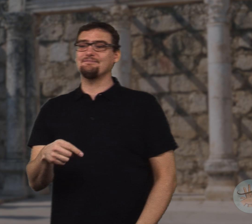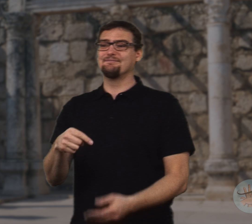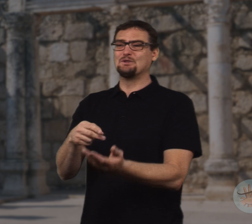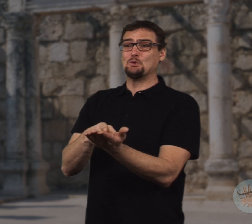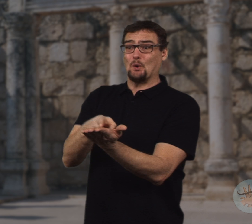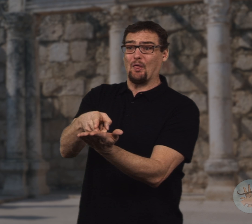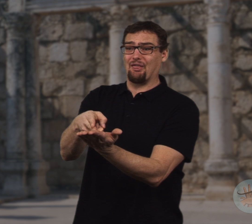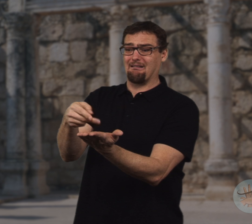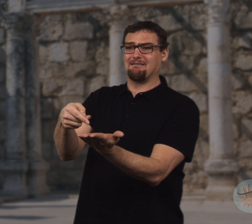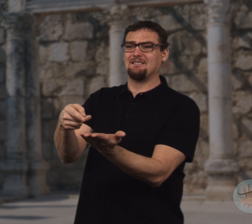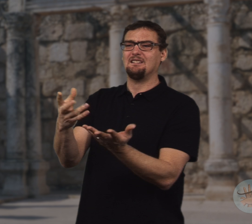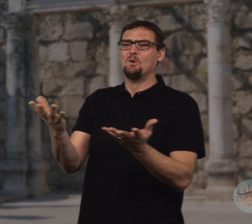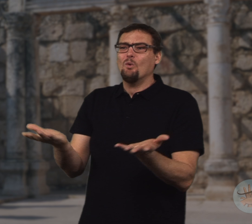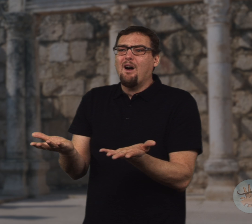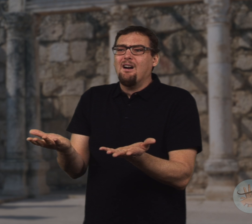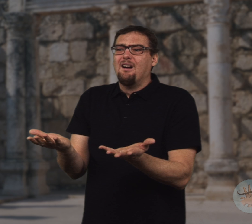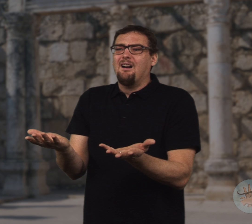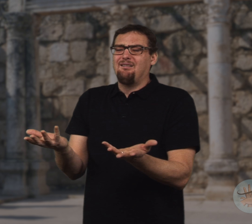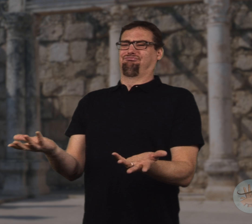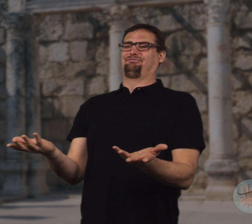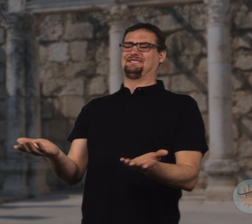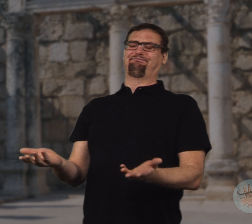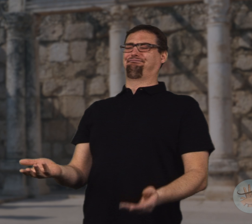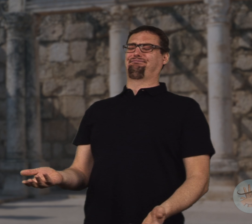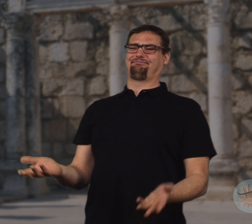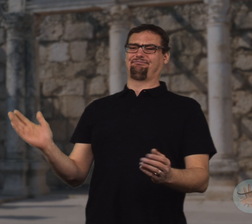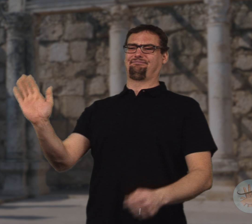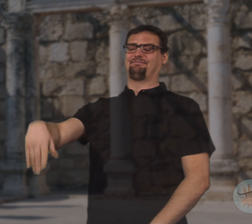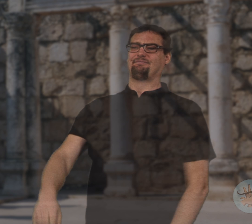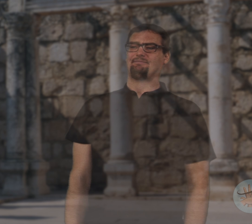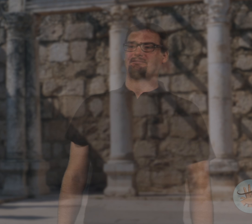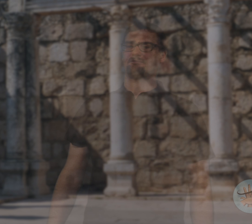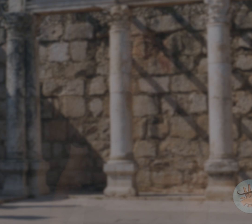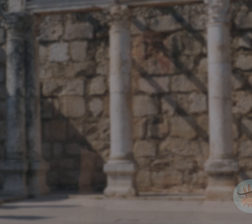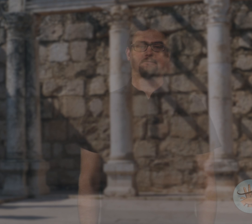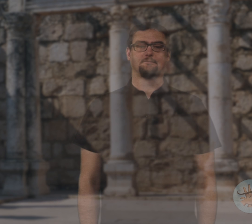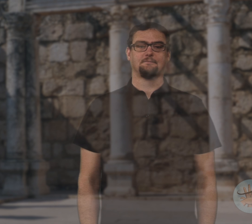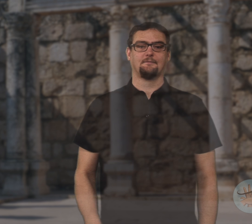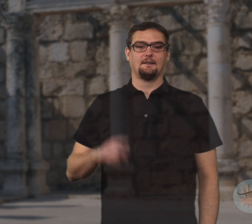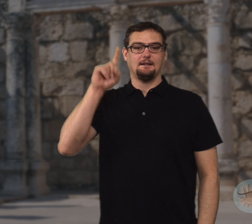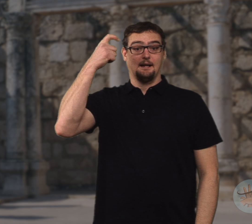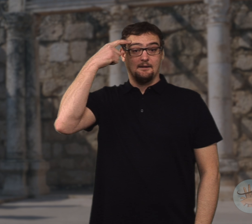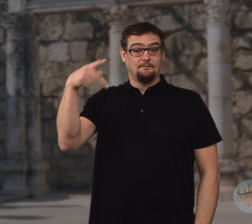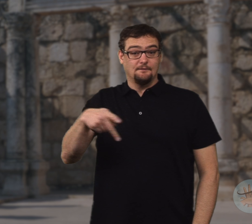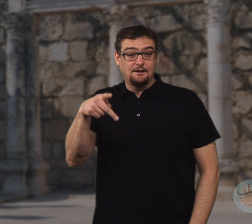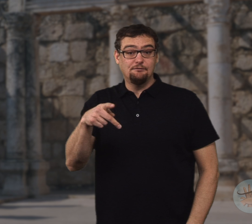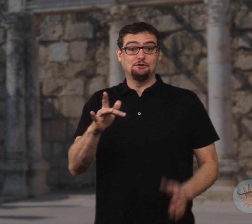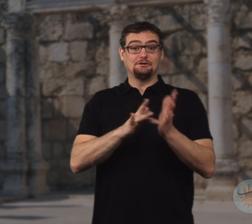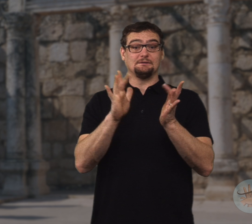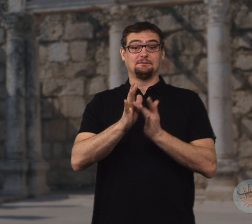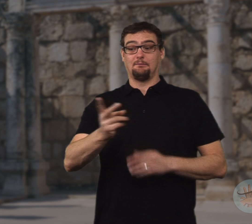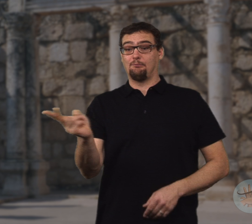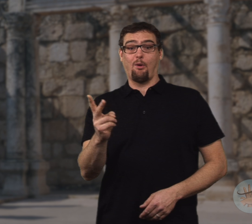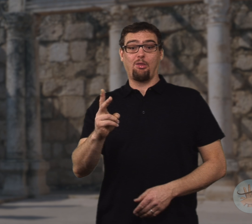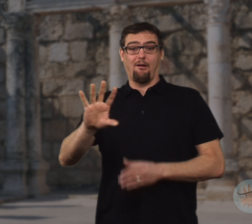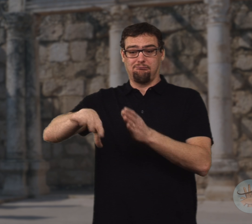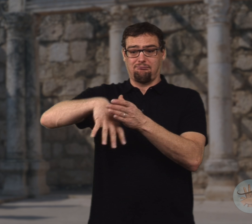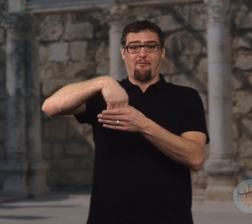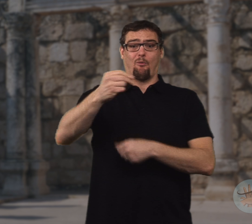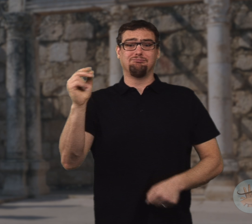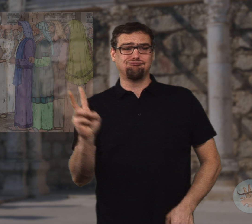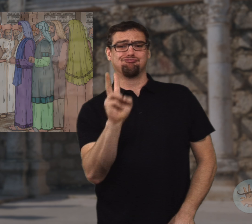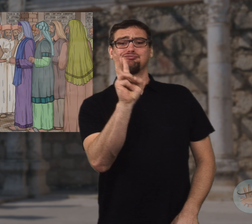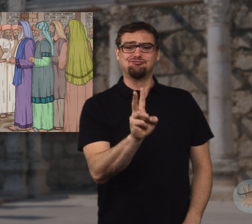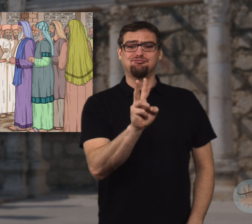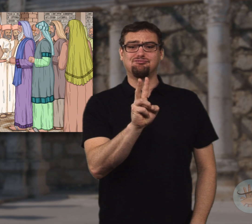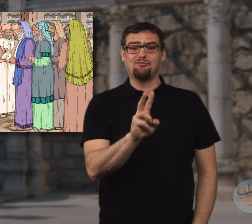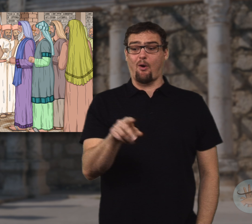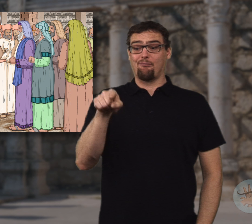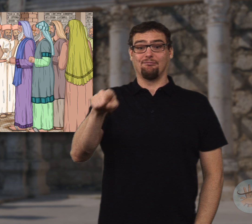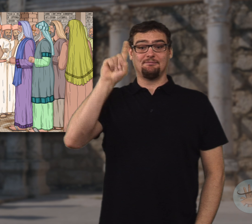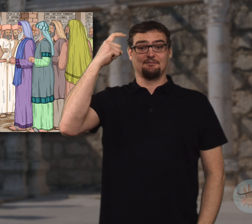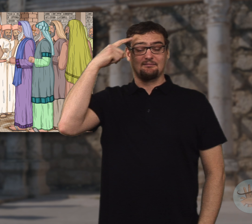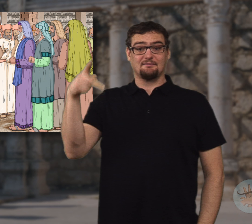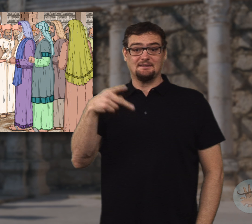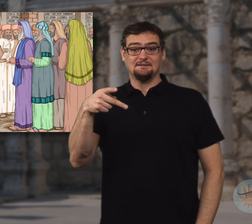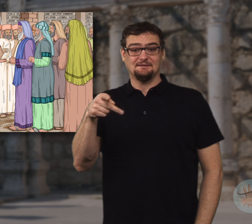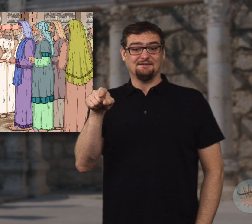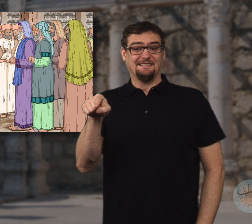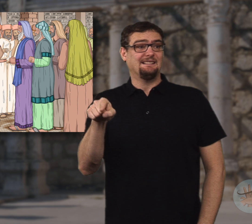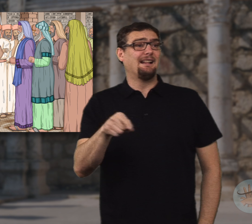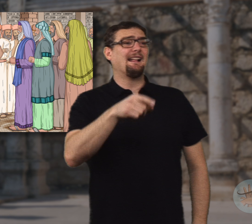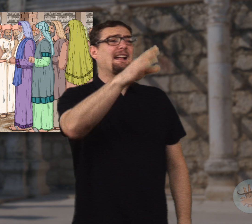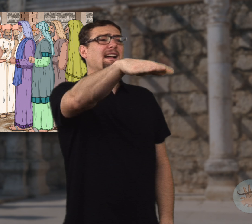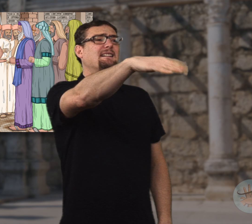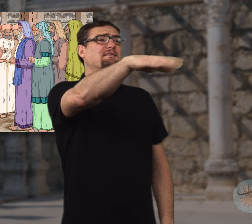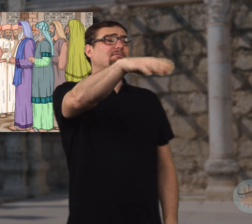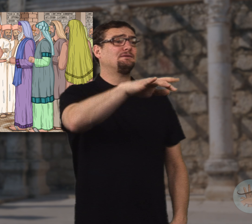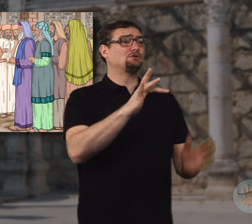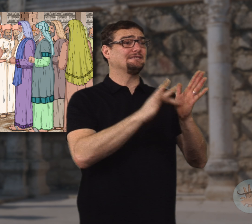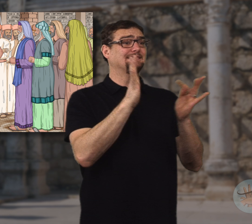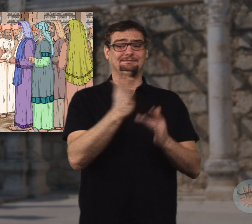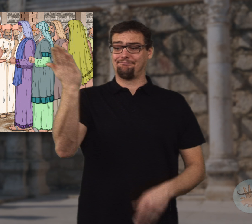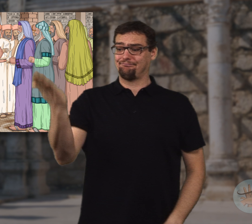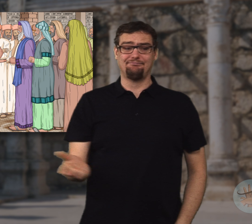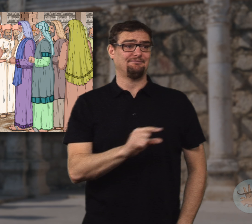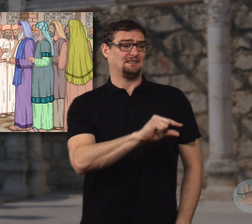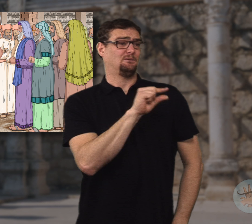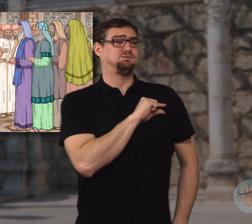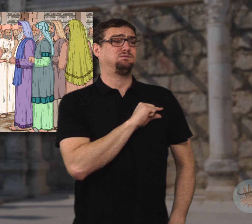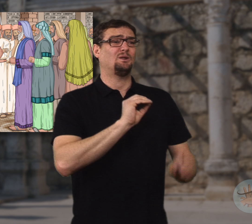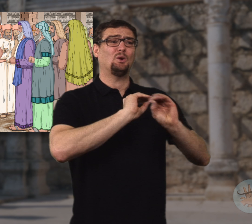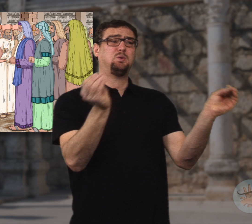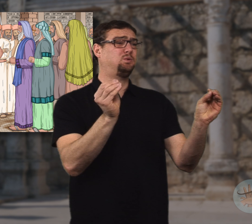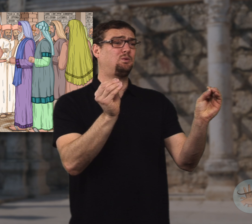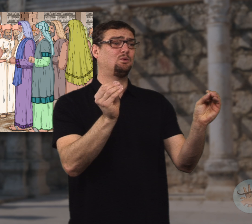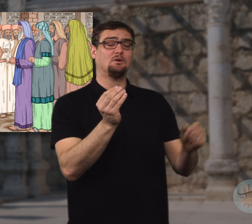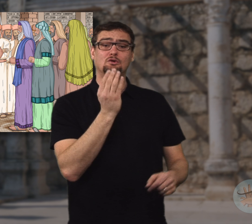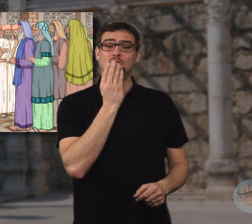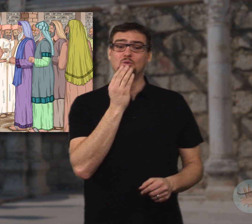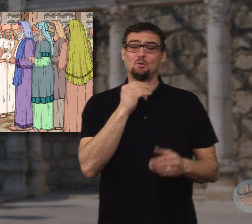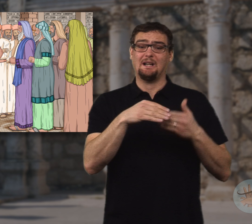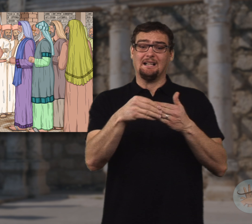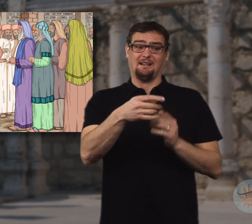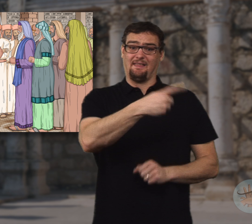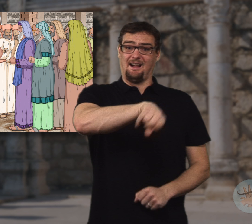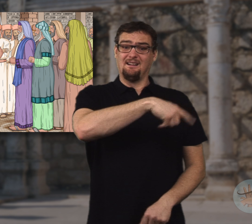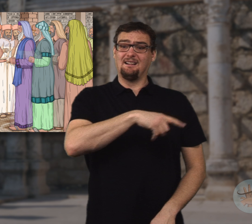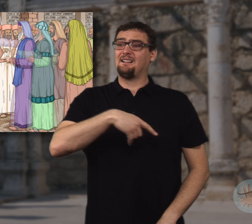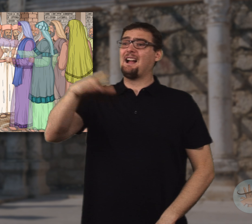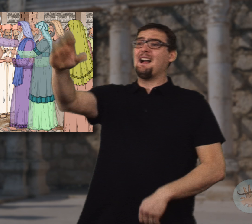And having said this, he went out again to the Jews and told them, “I find no basis for a charge against Him.